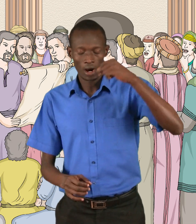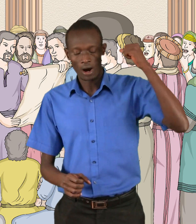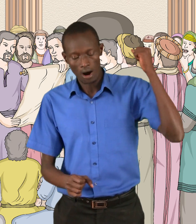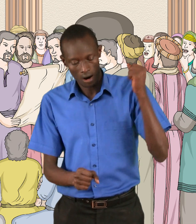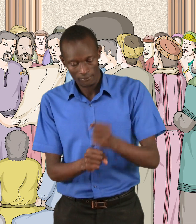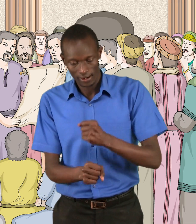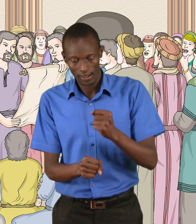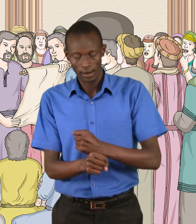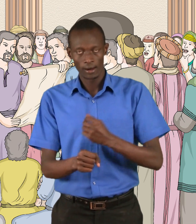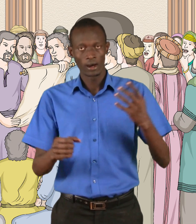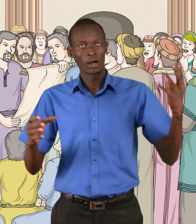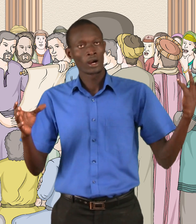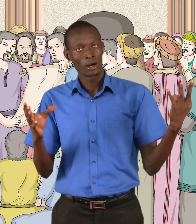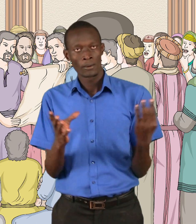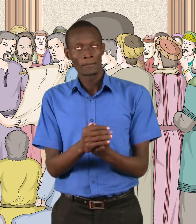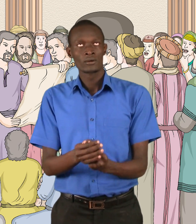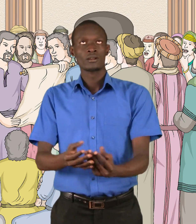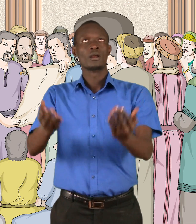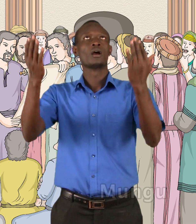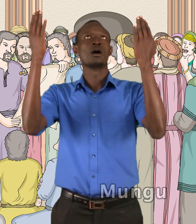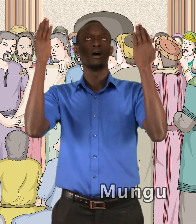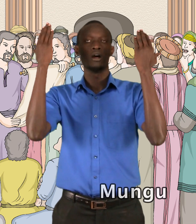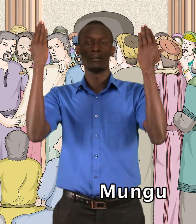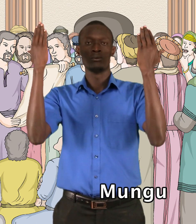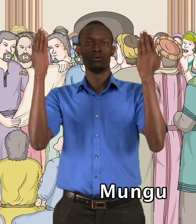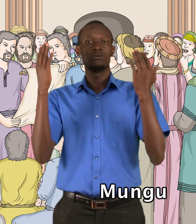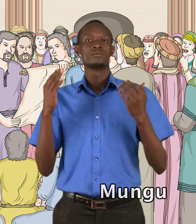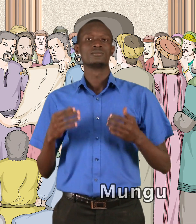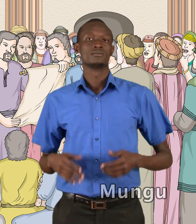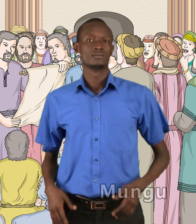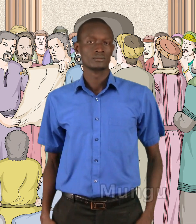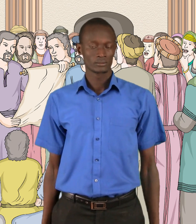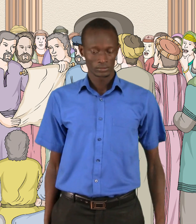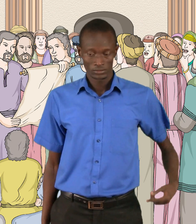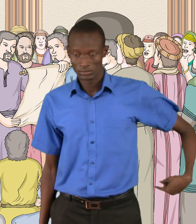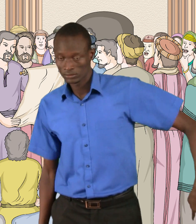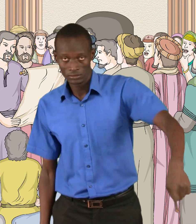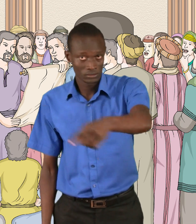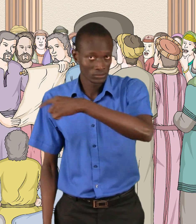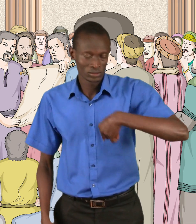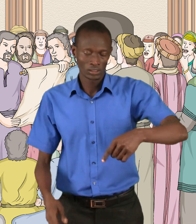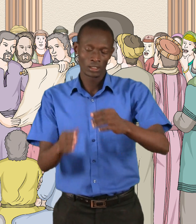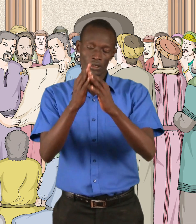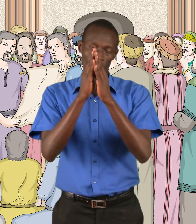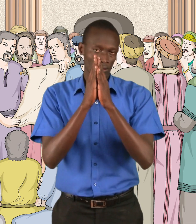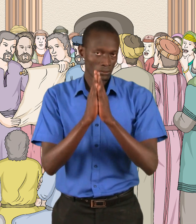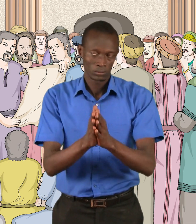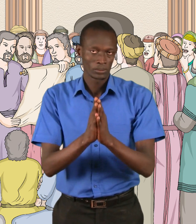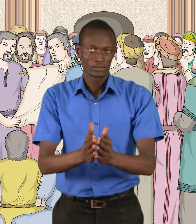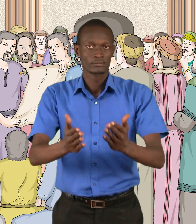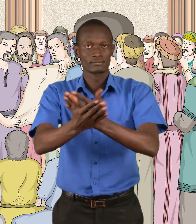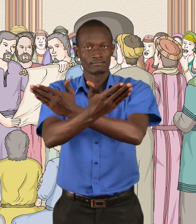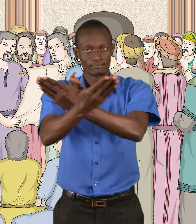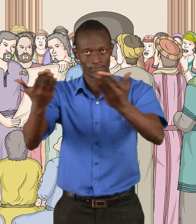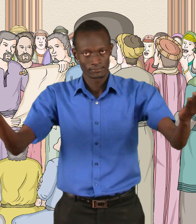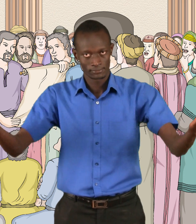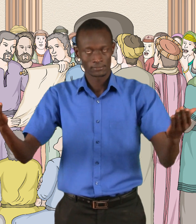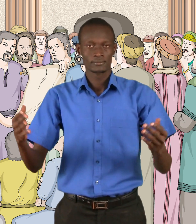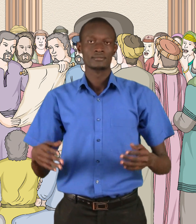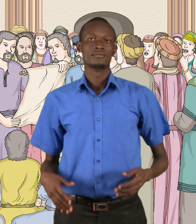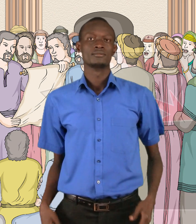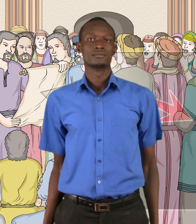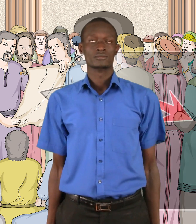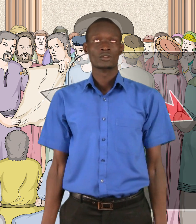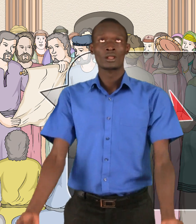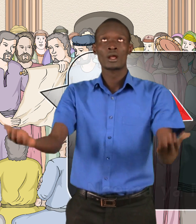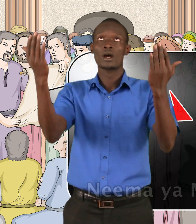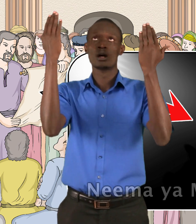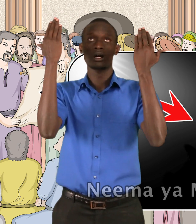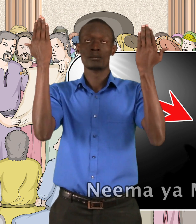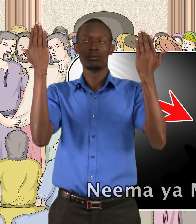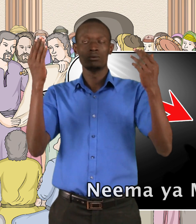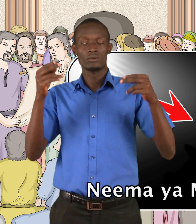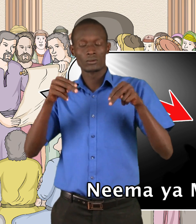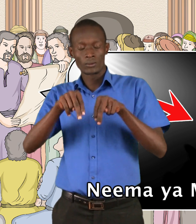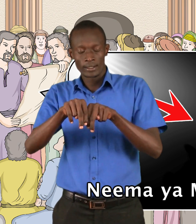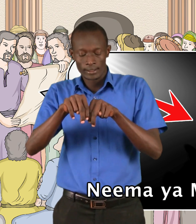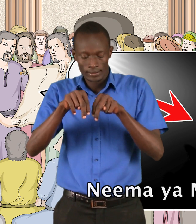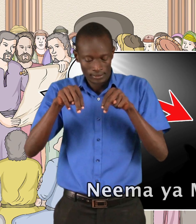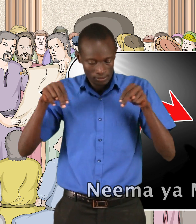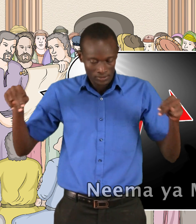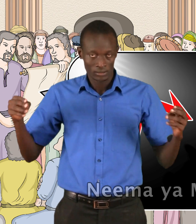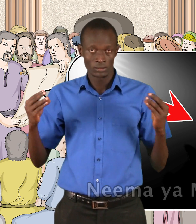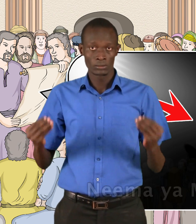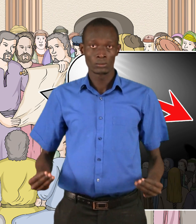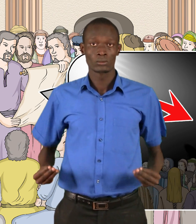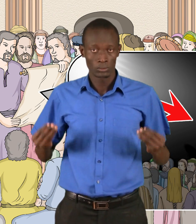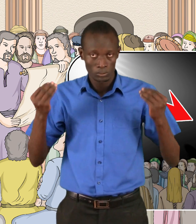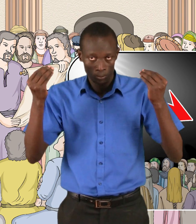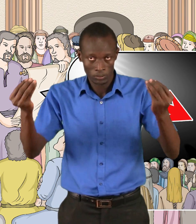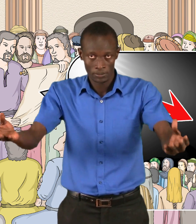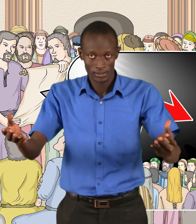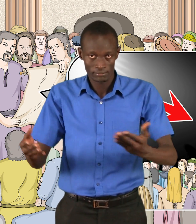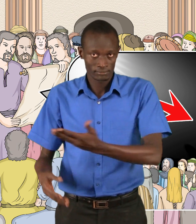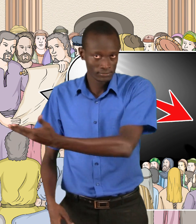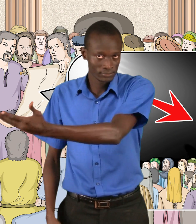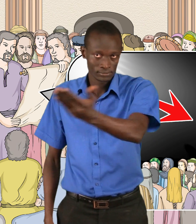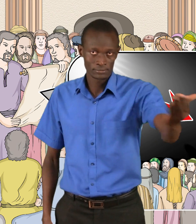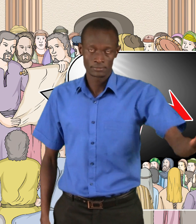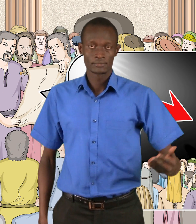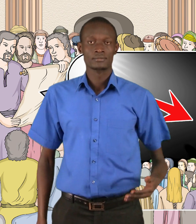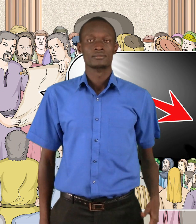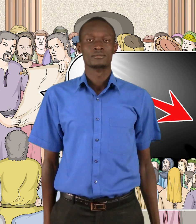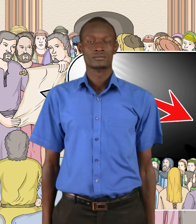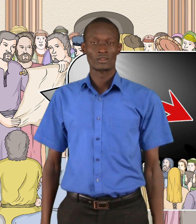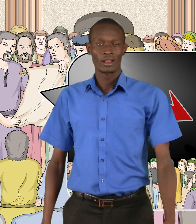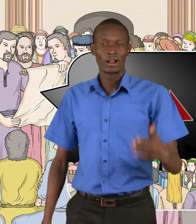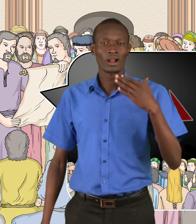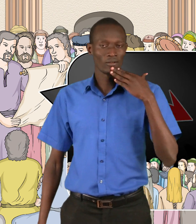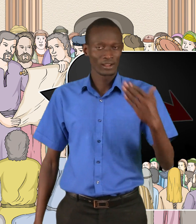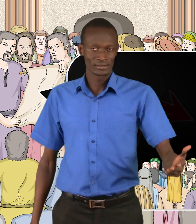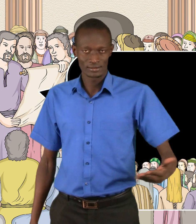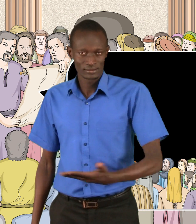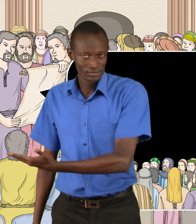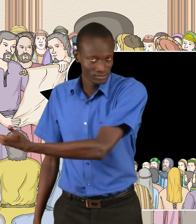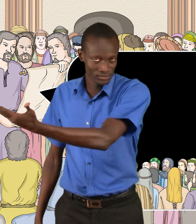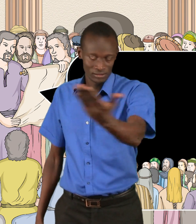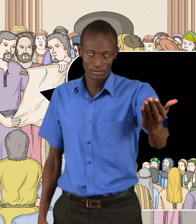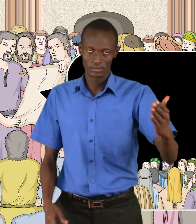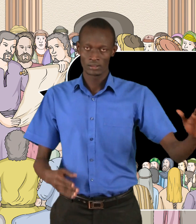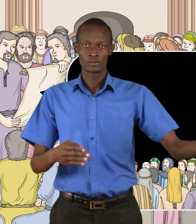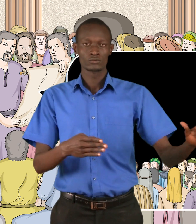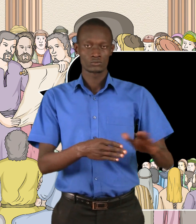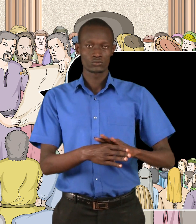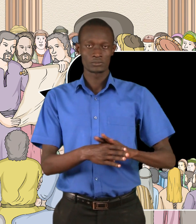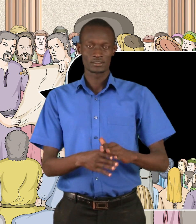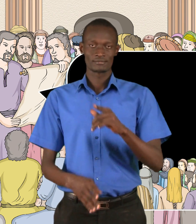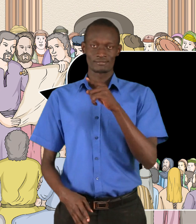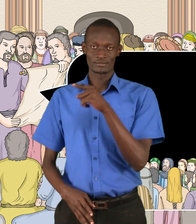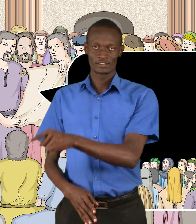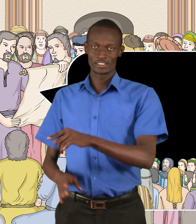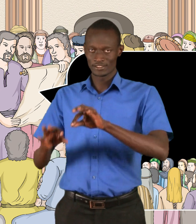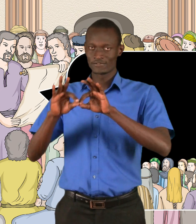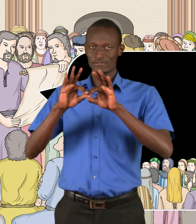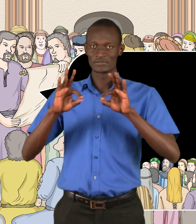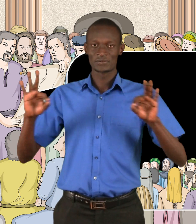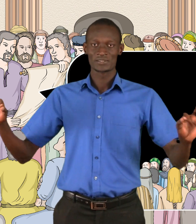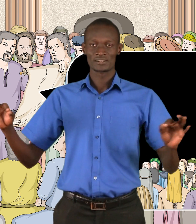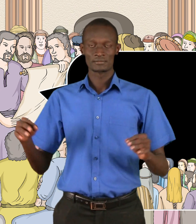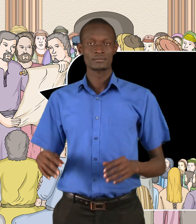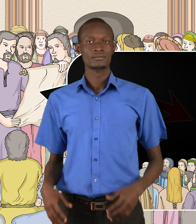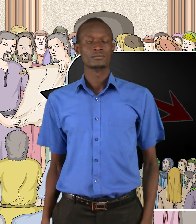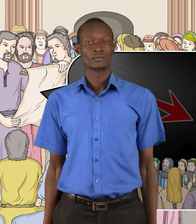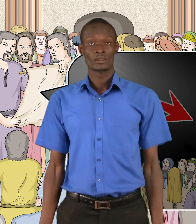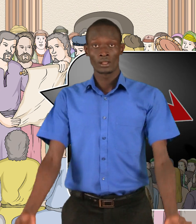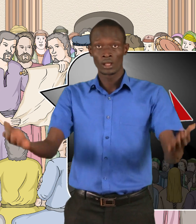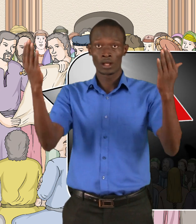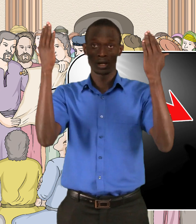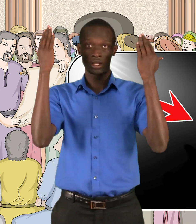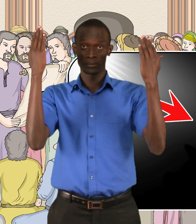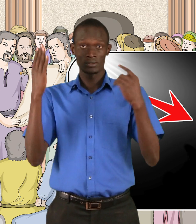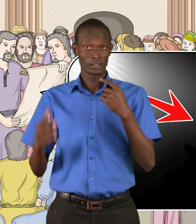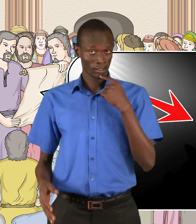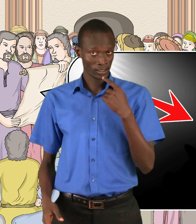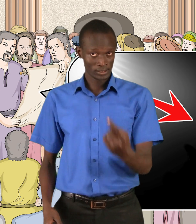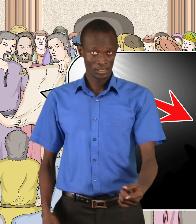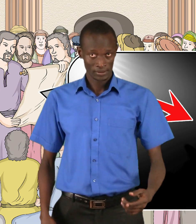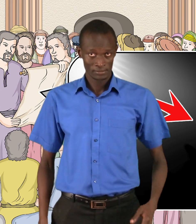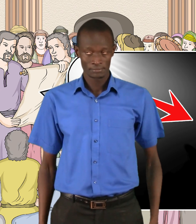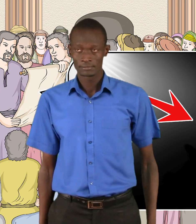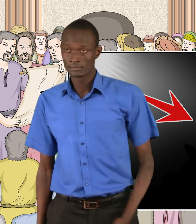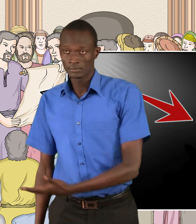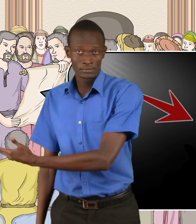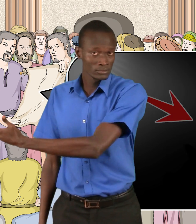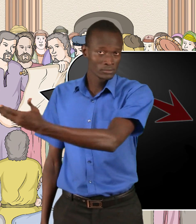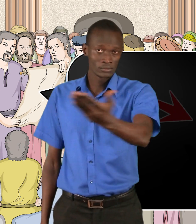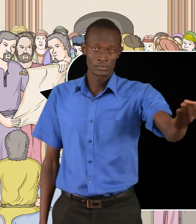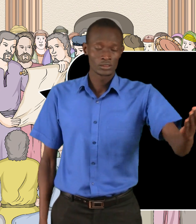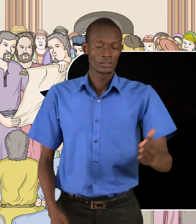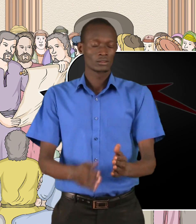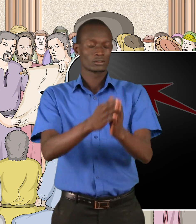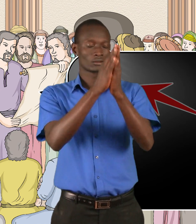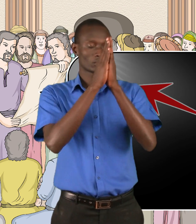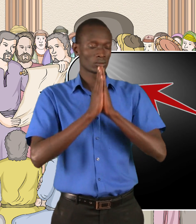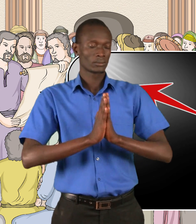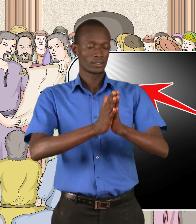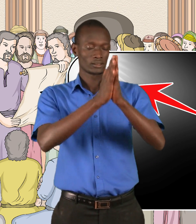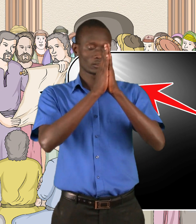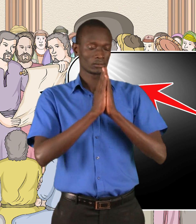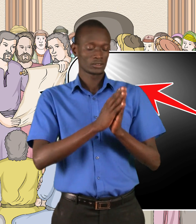As God’s fellow workers, then, we urge you not to receive God’s grace in vain.